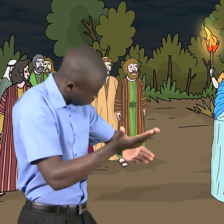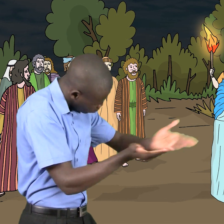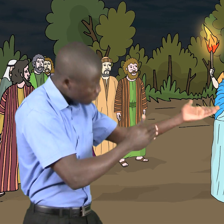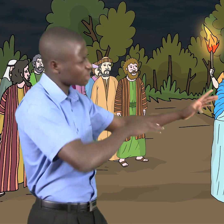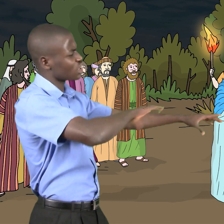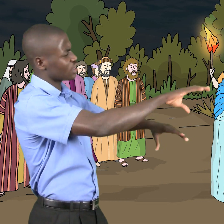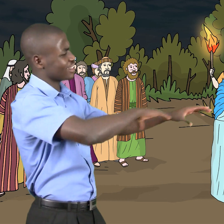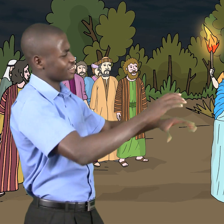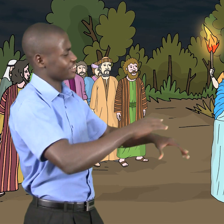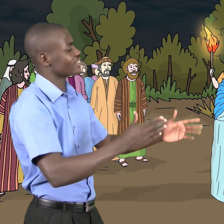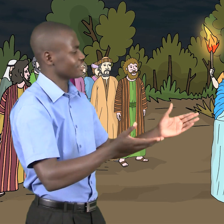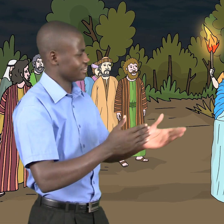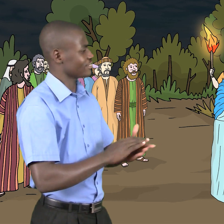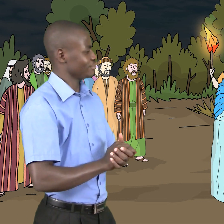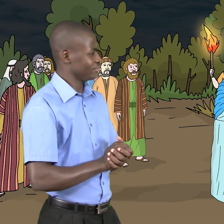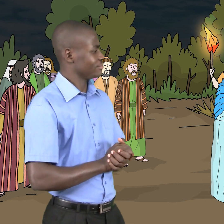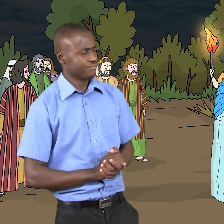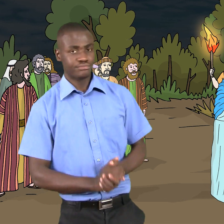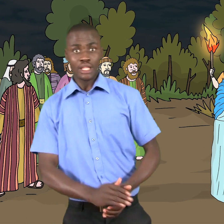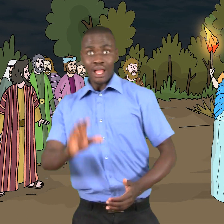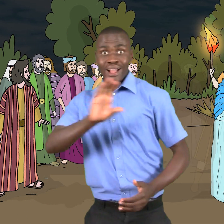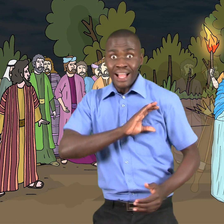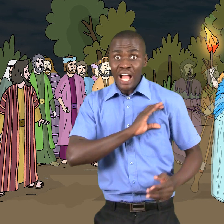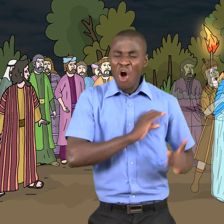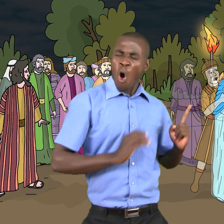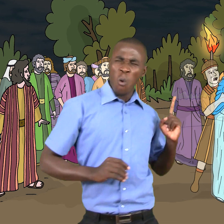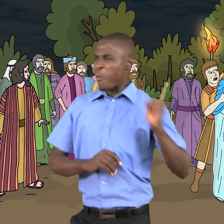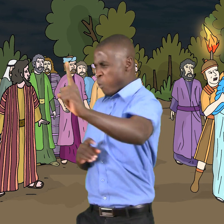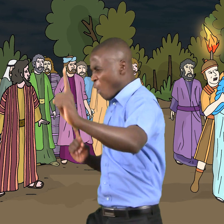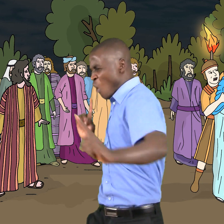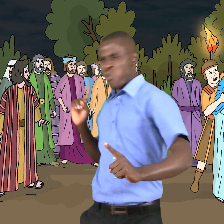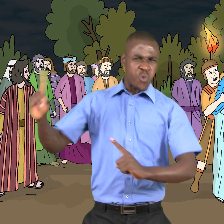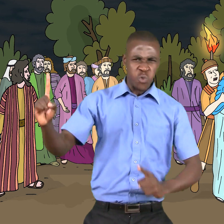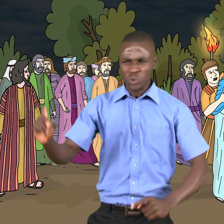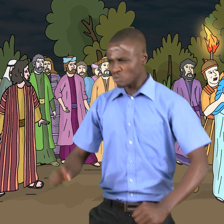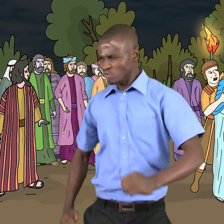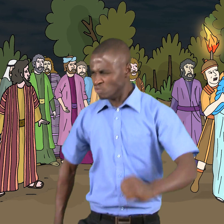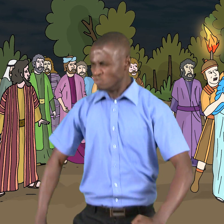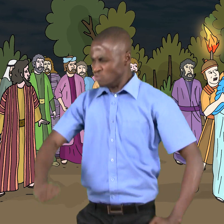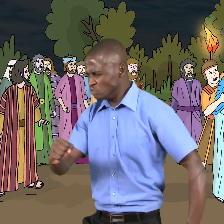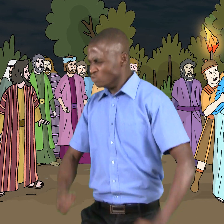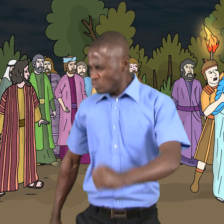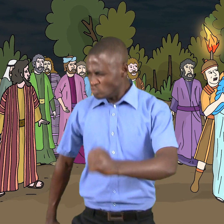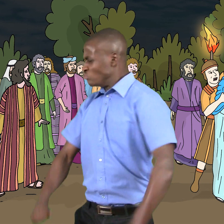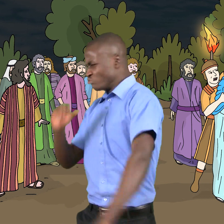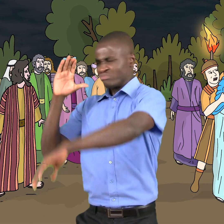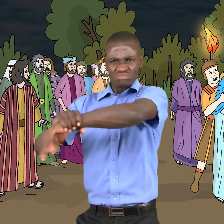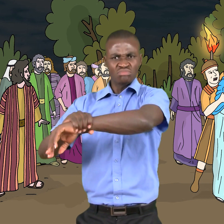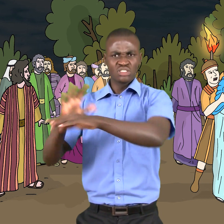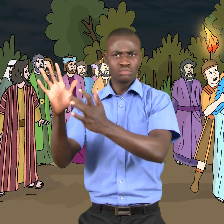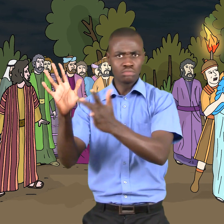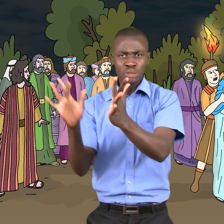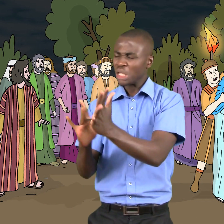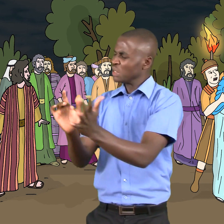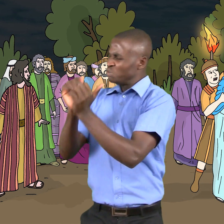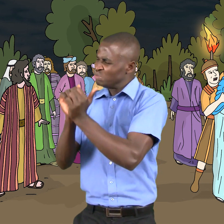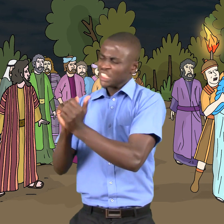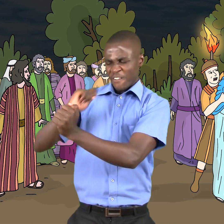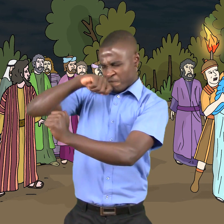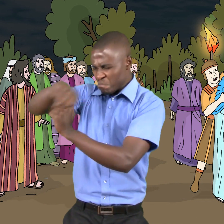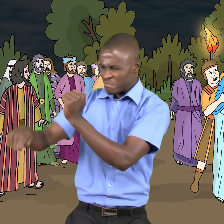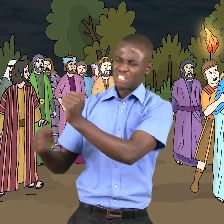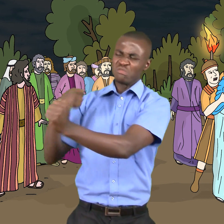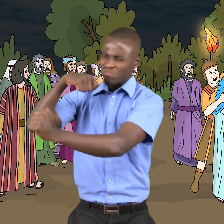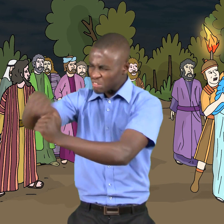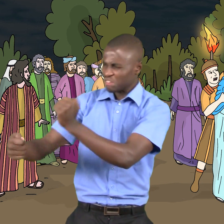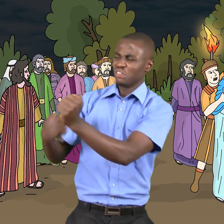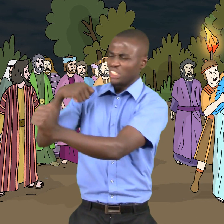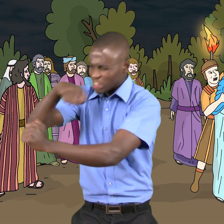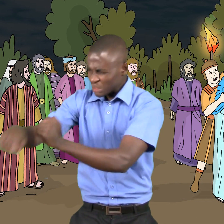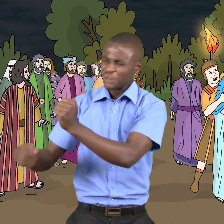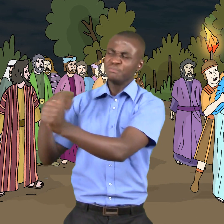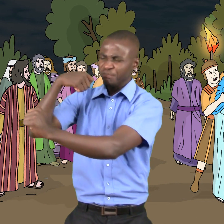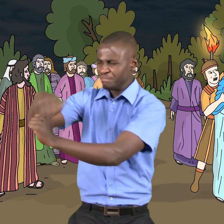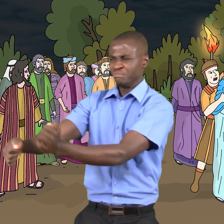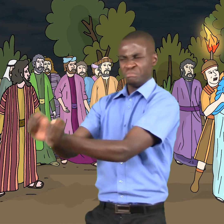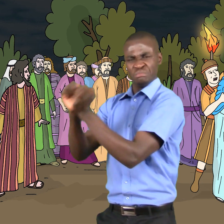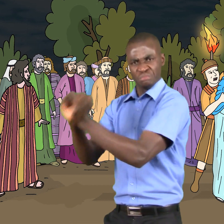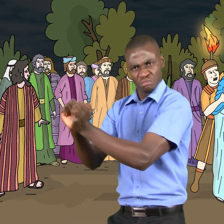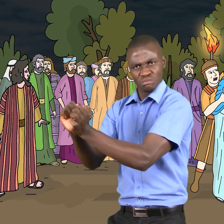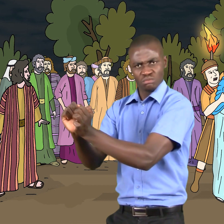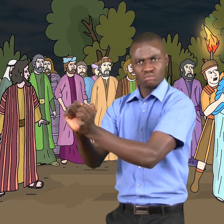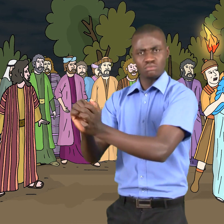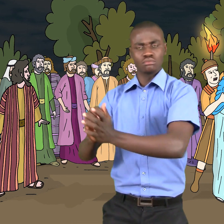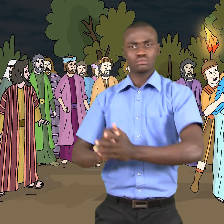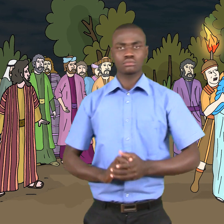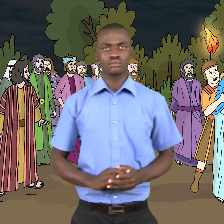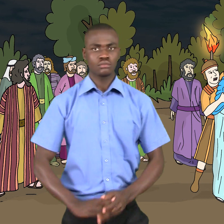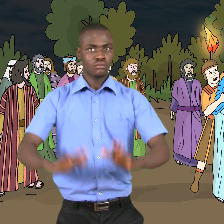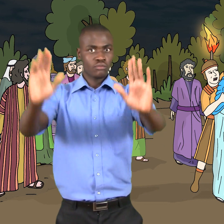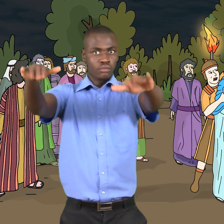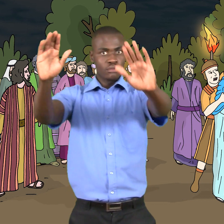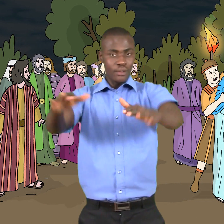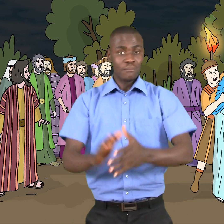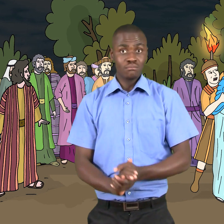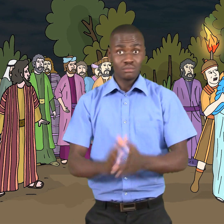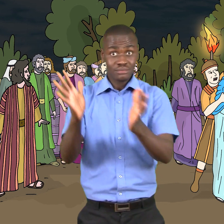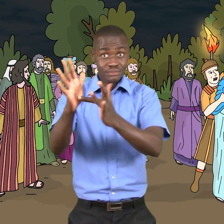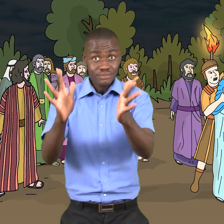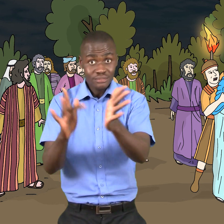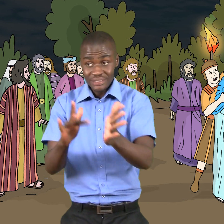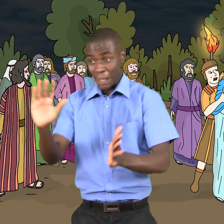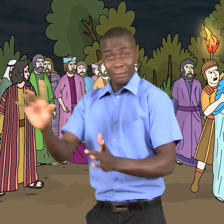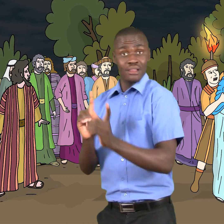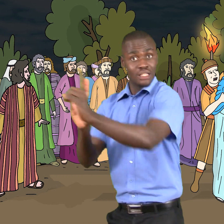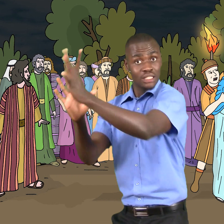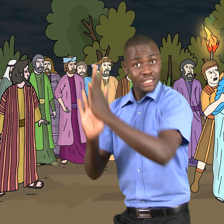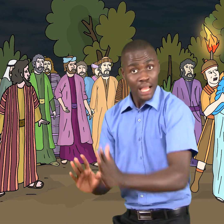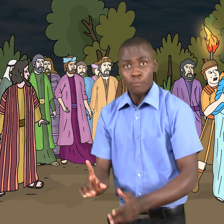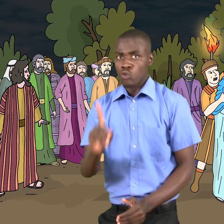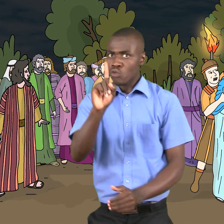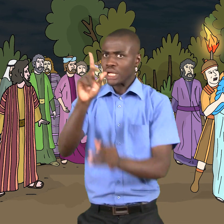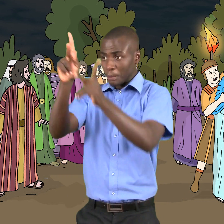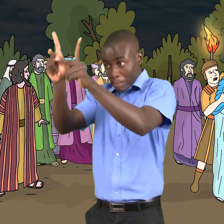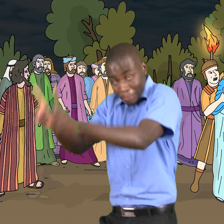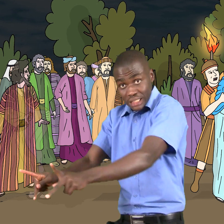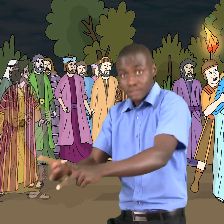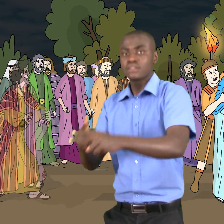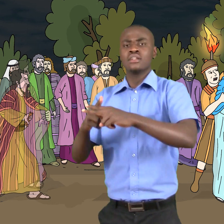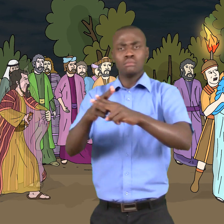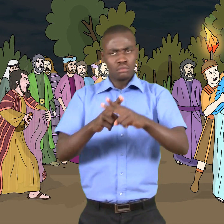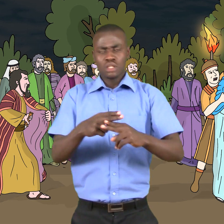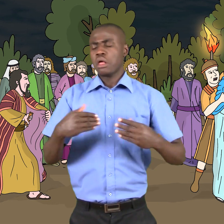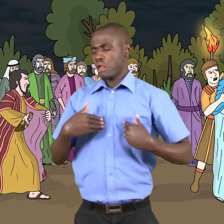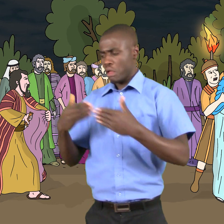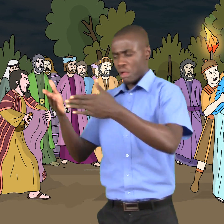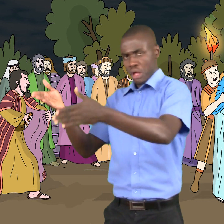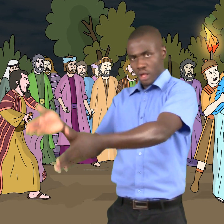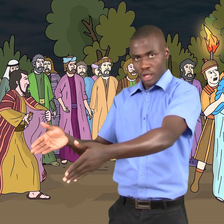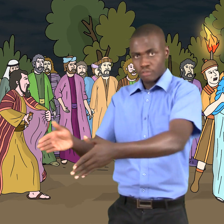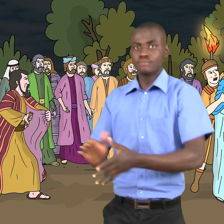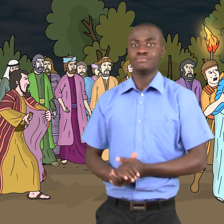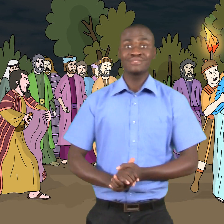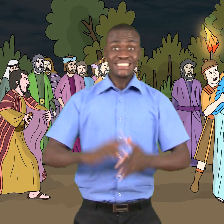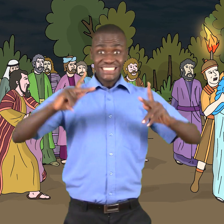Then the men stepped forward, seized Jesus, and arrested Him.